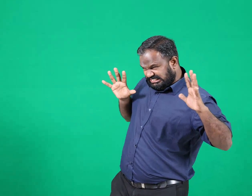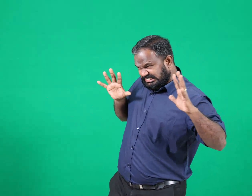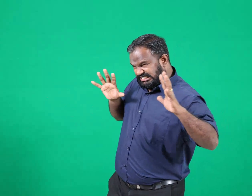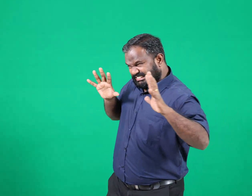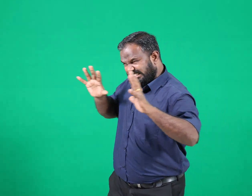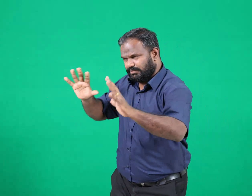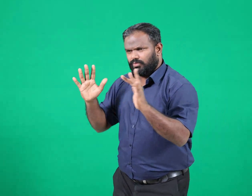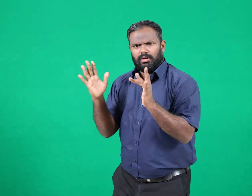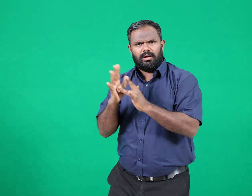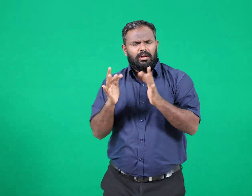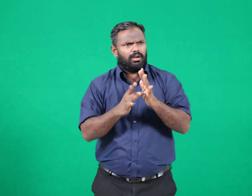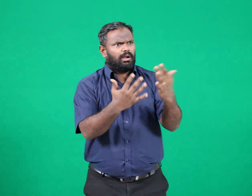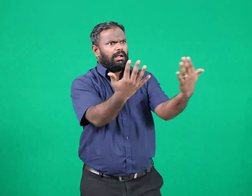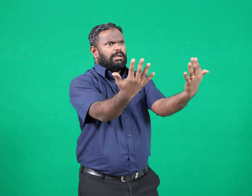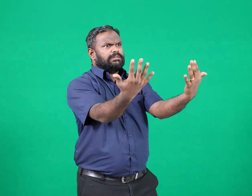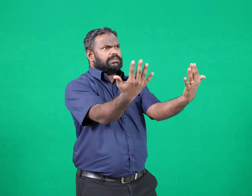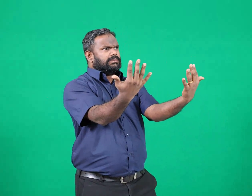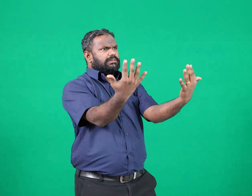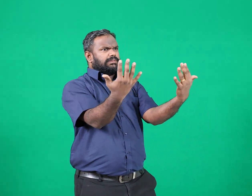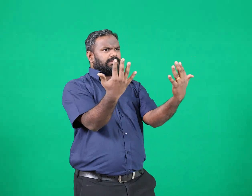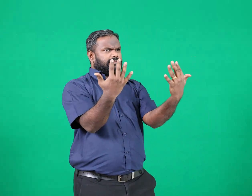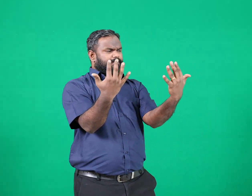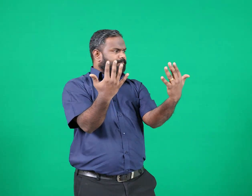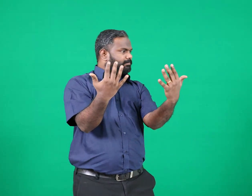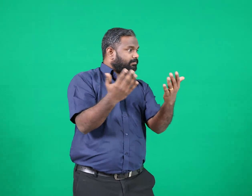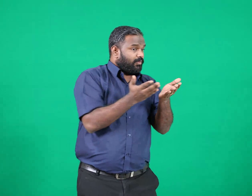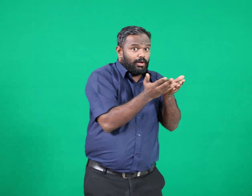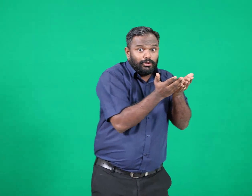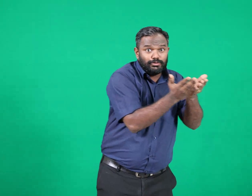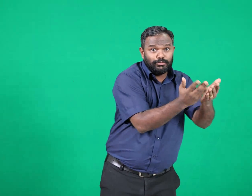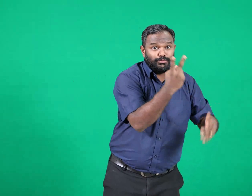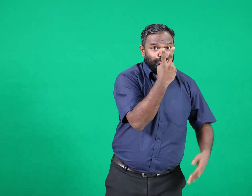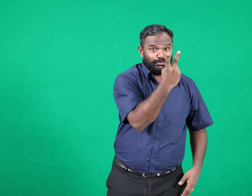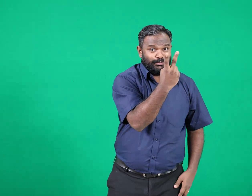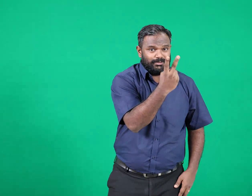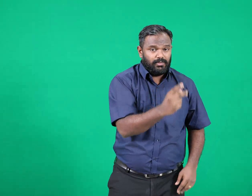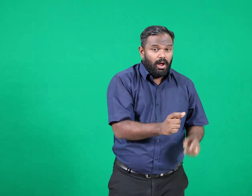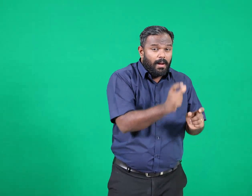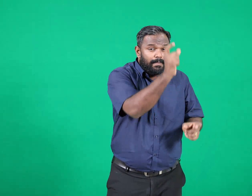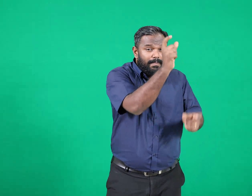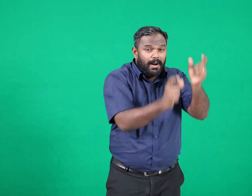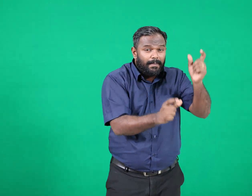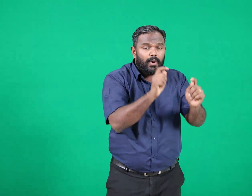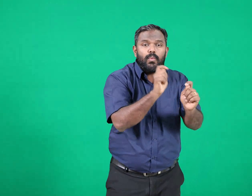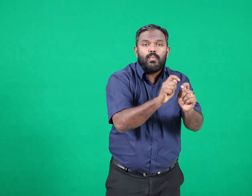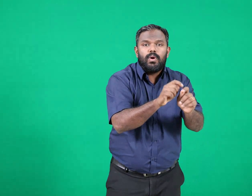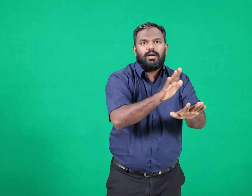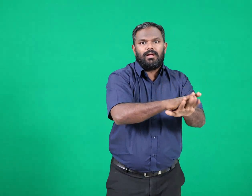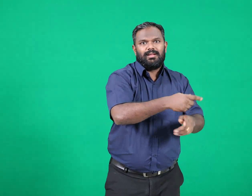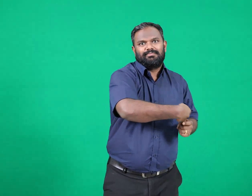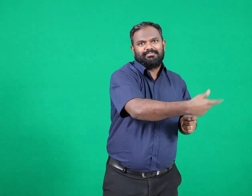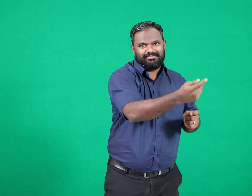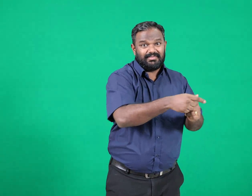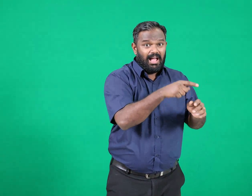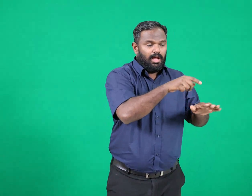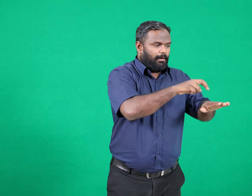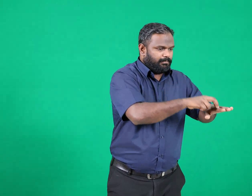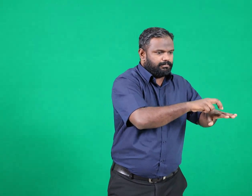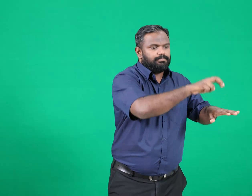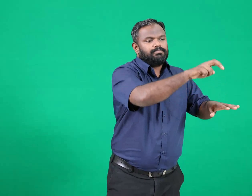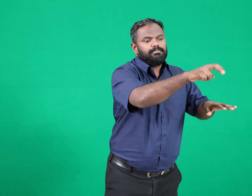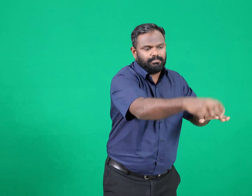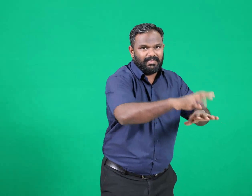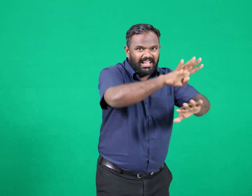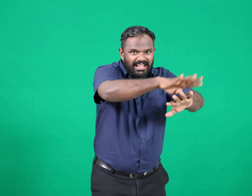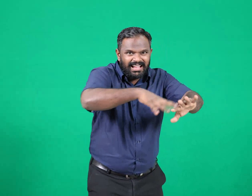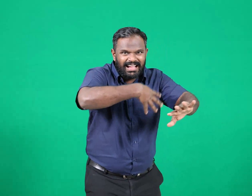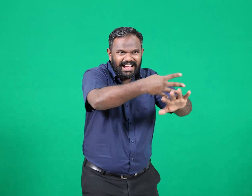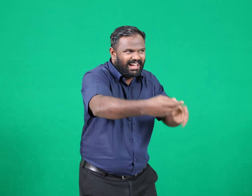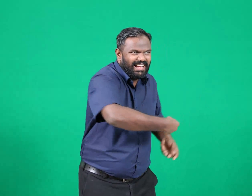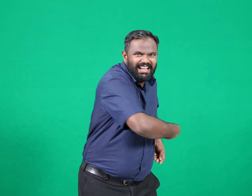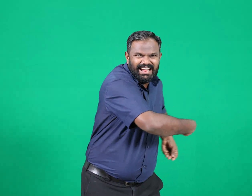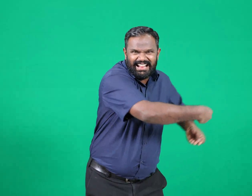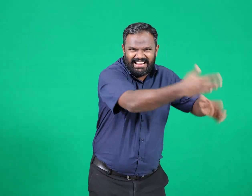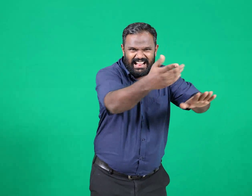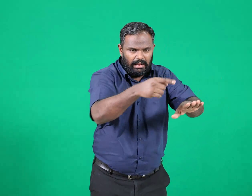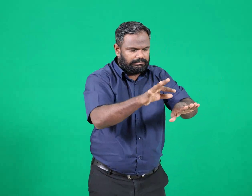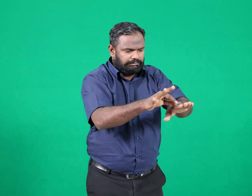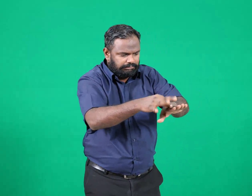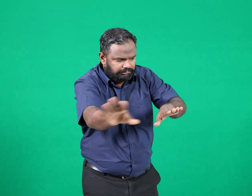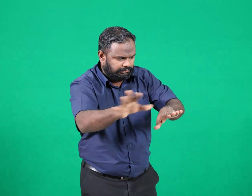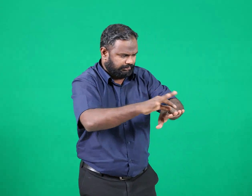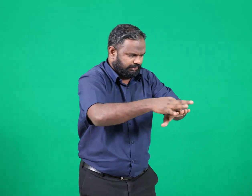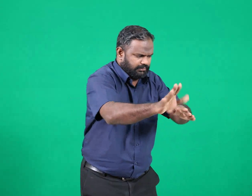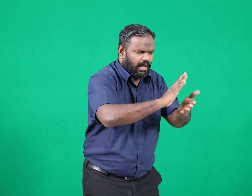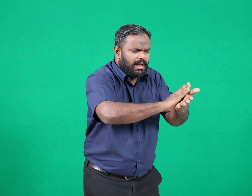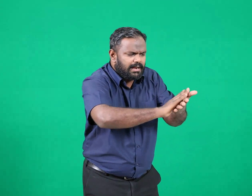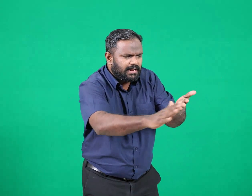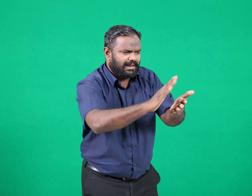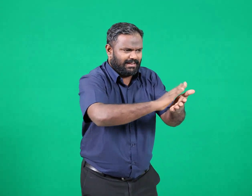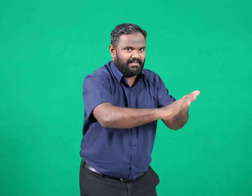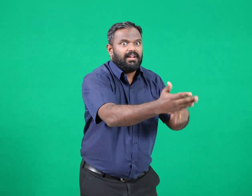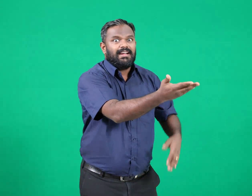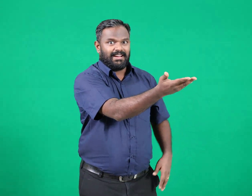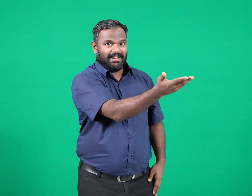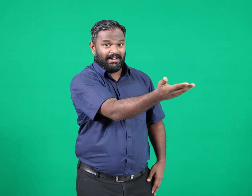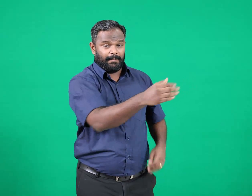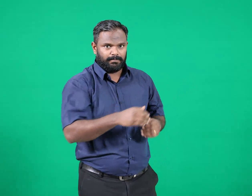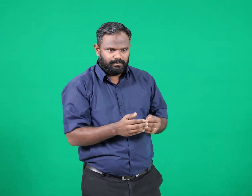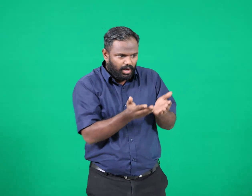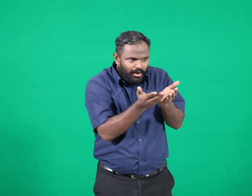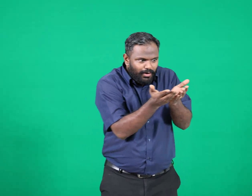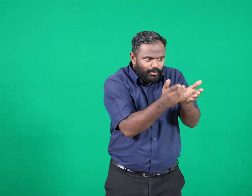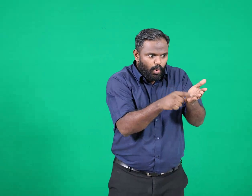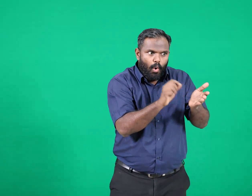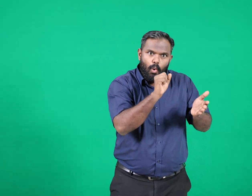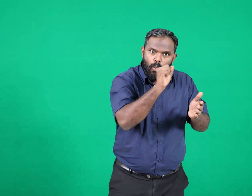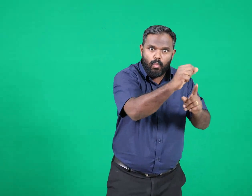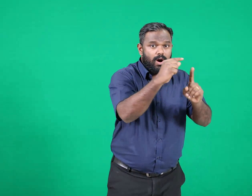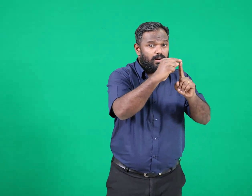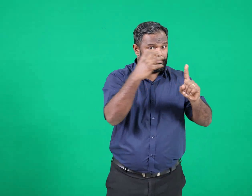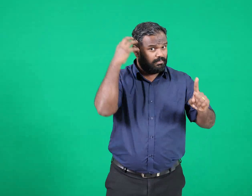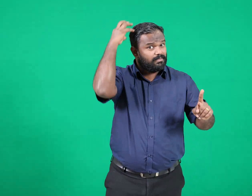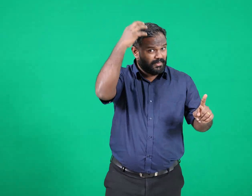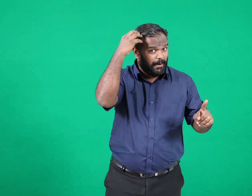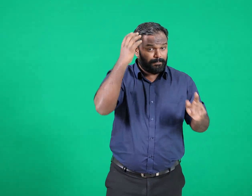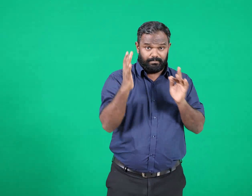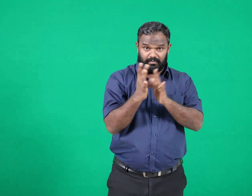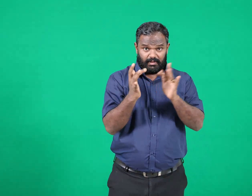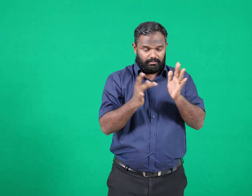The fishermen had left them and were washing their nets.